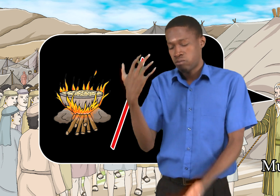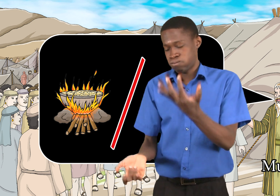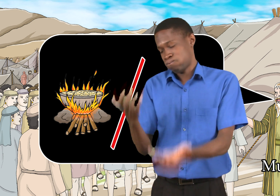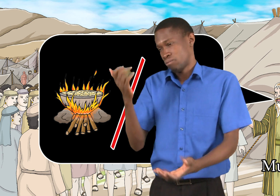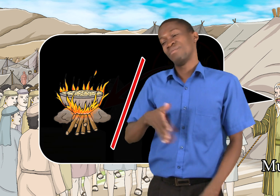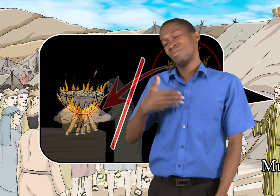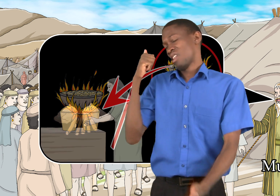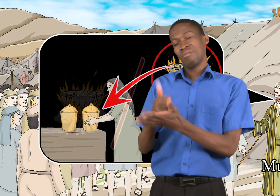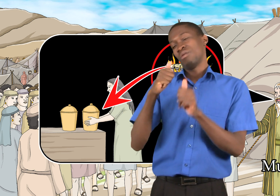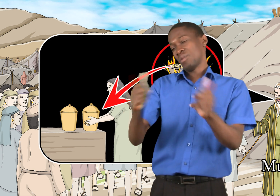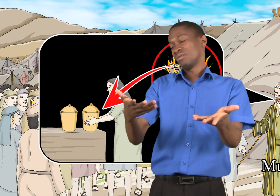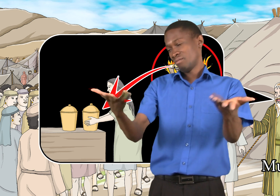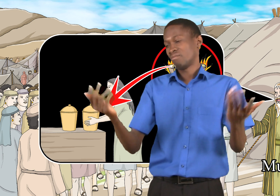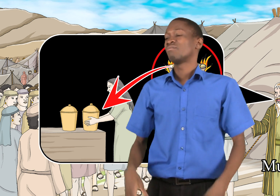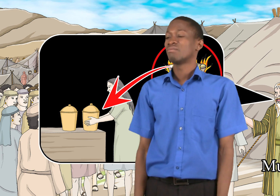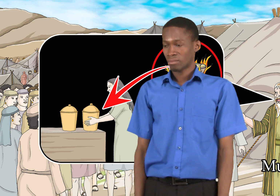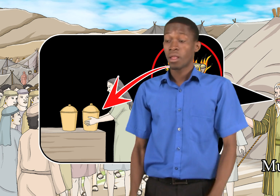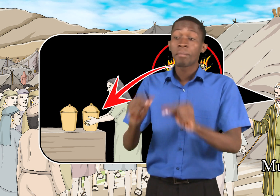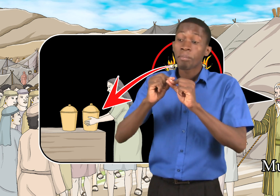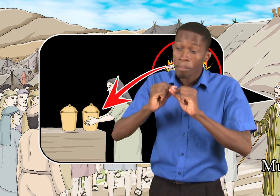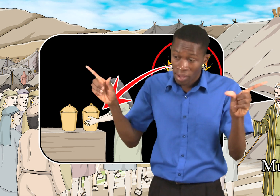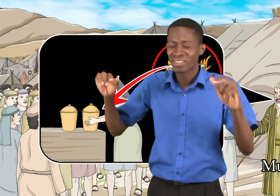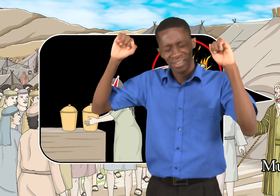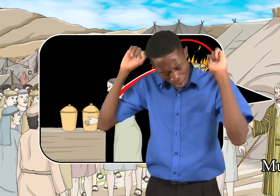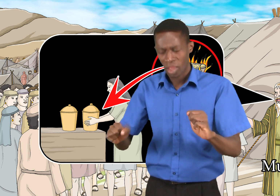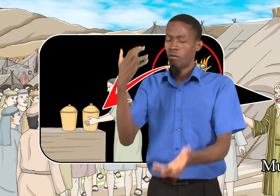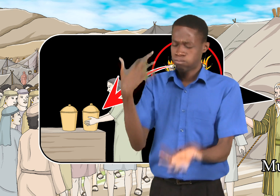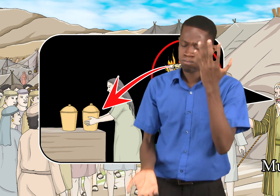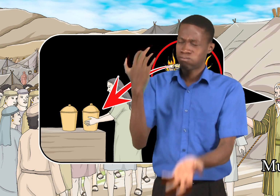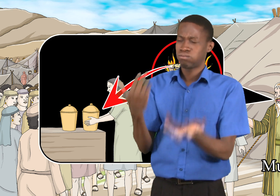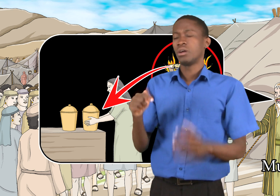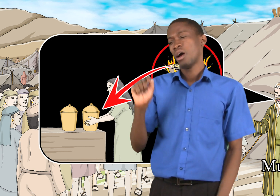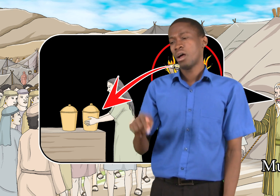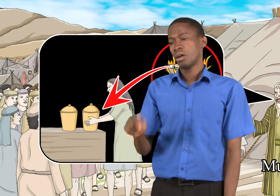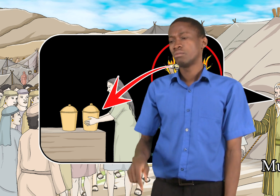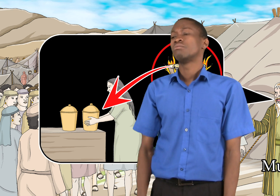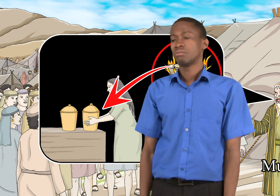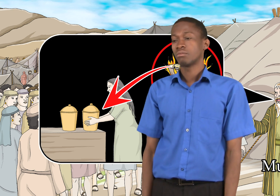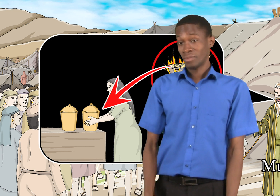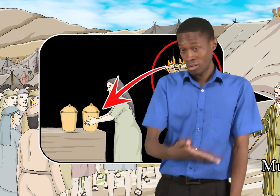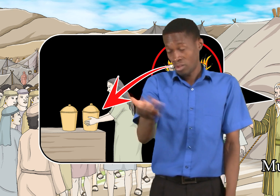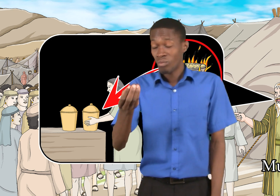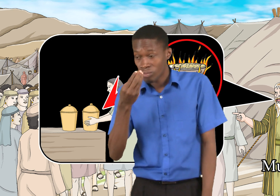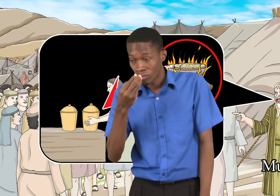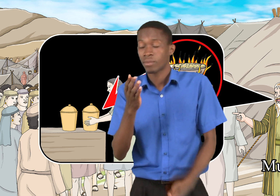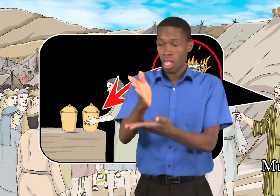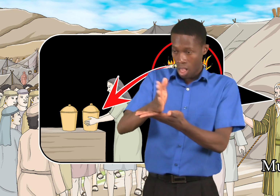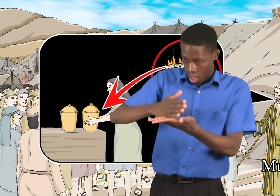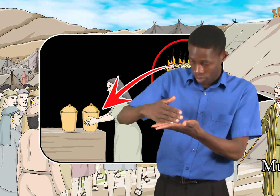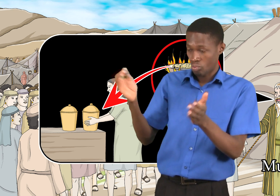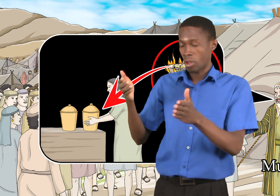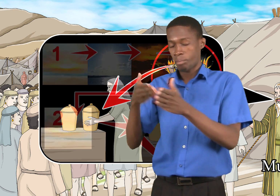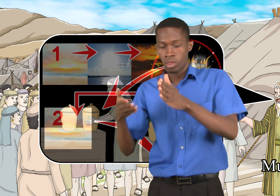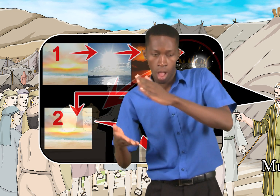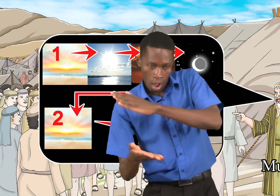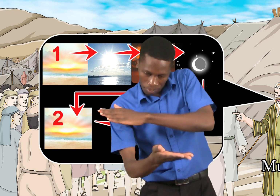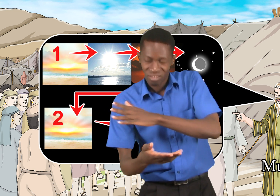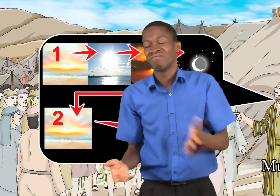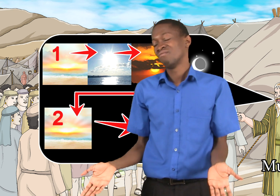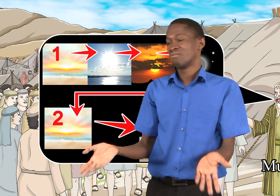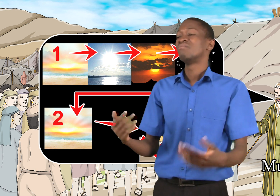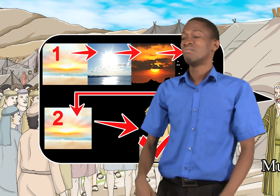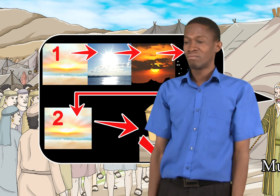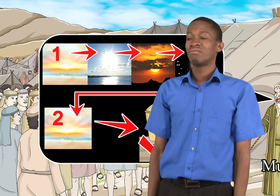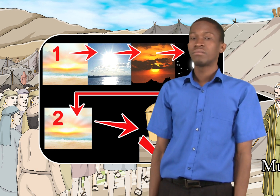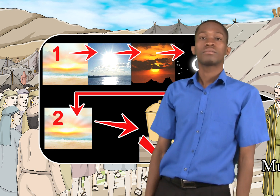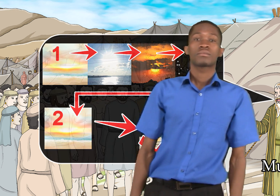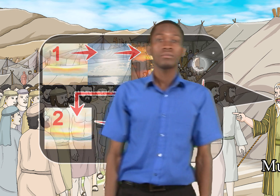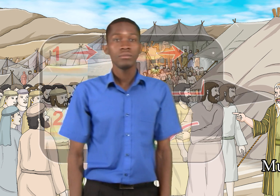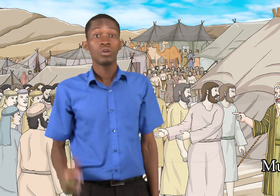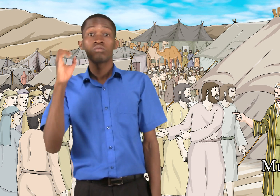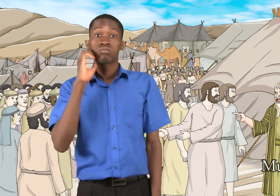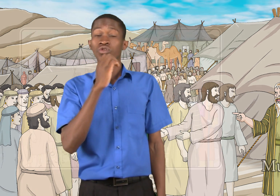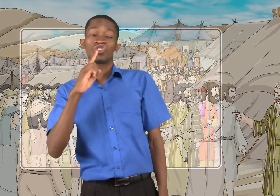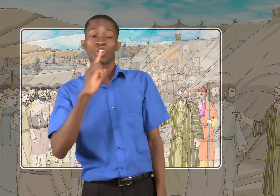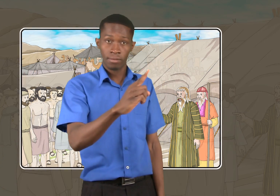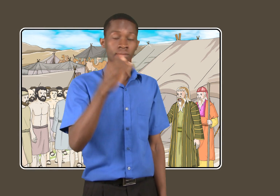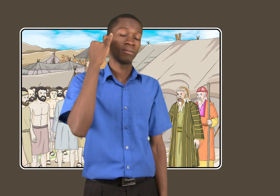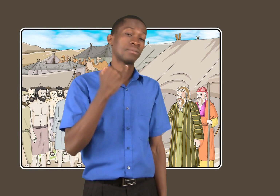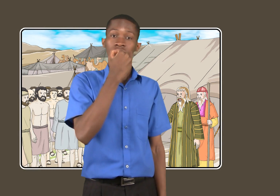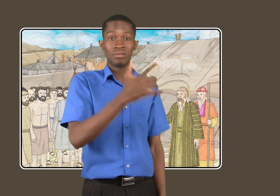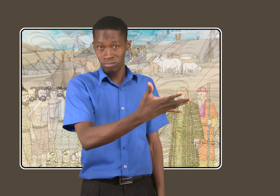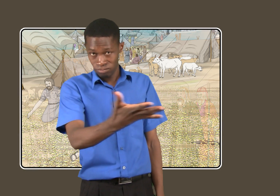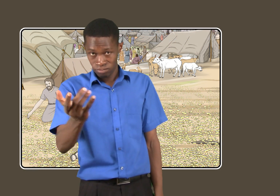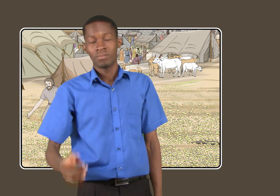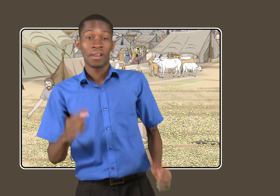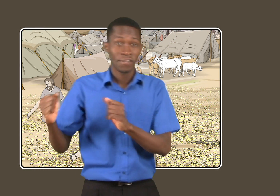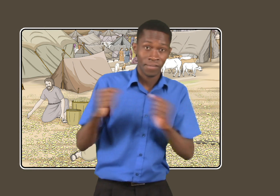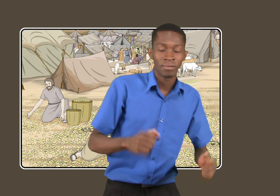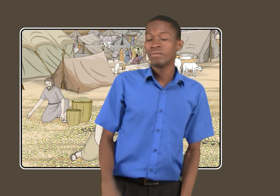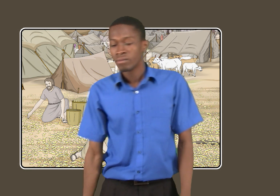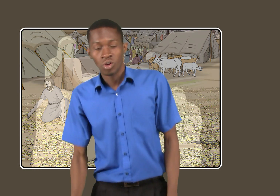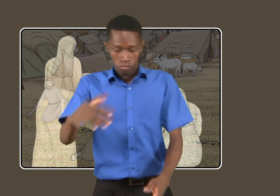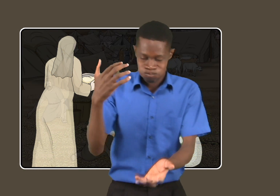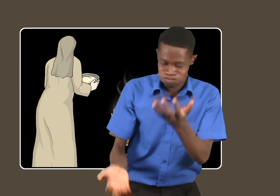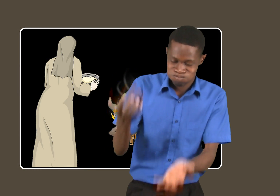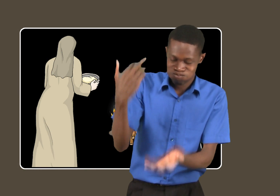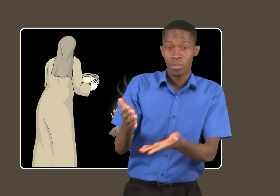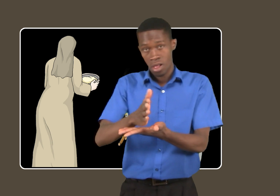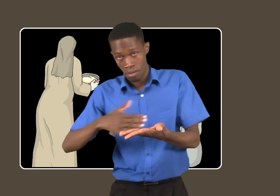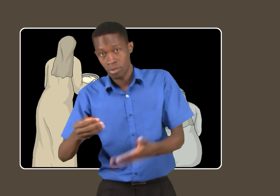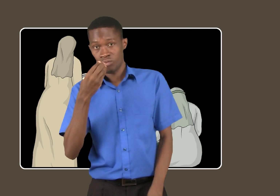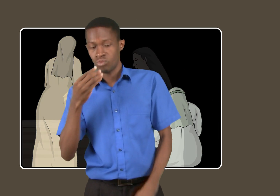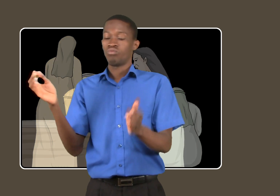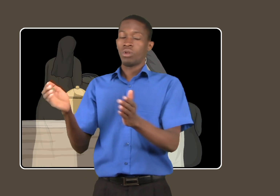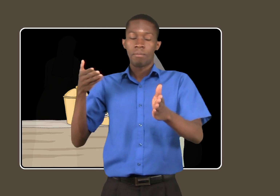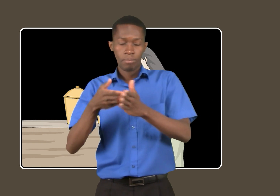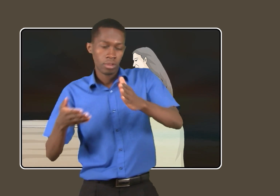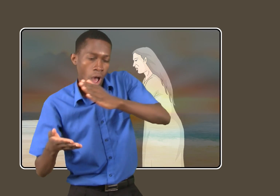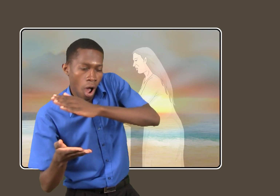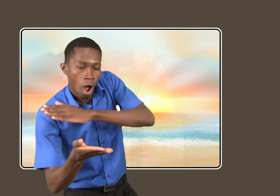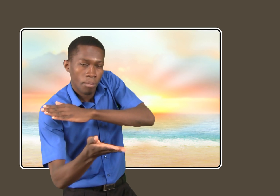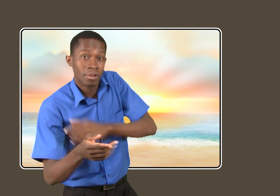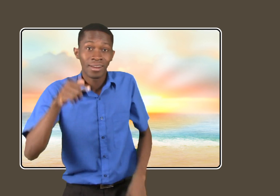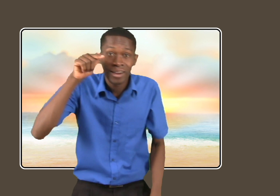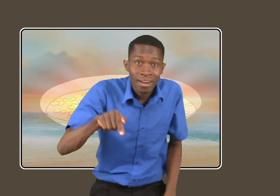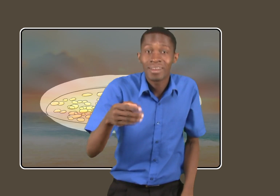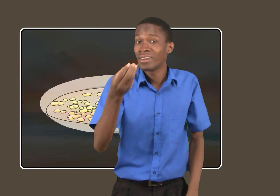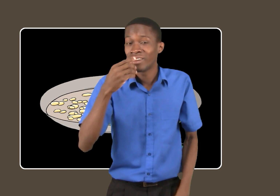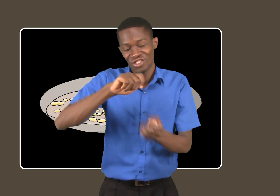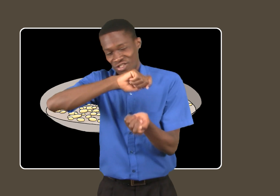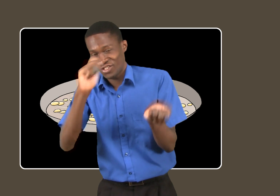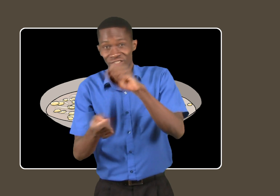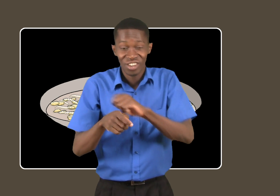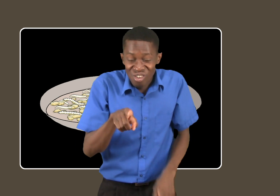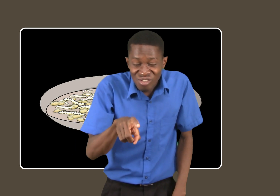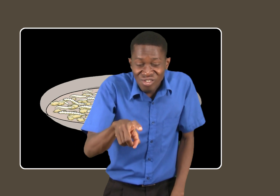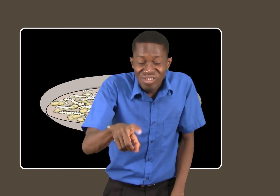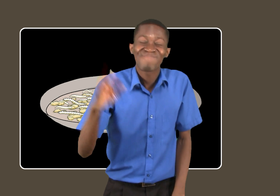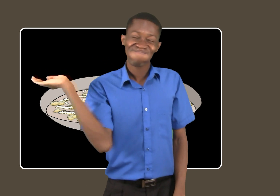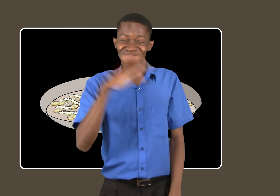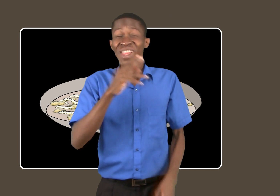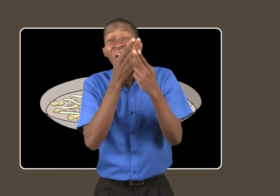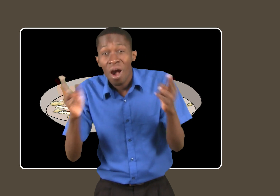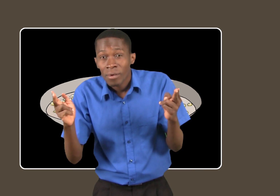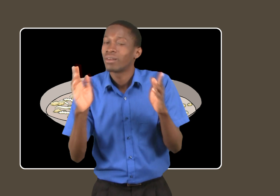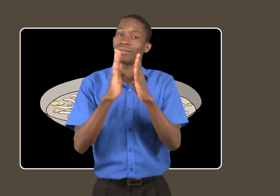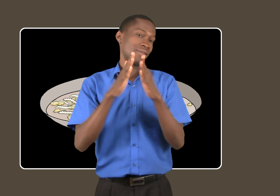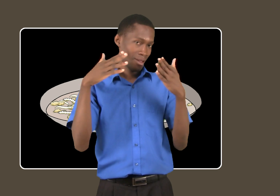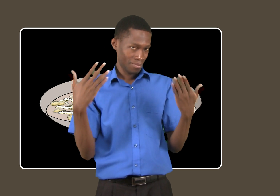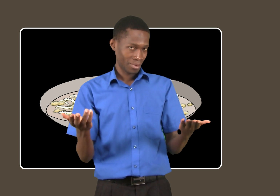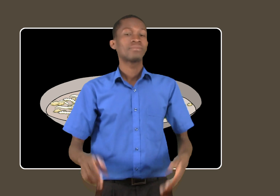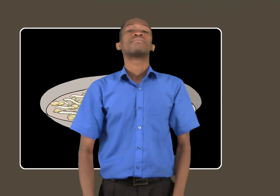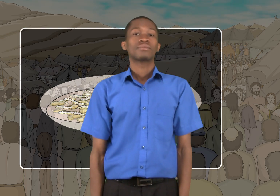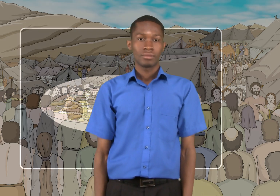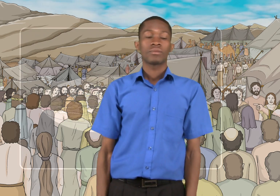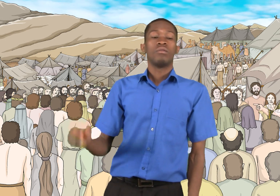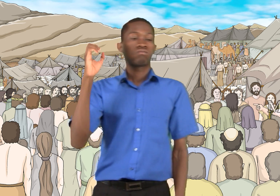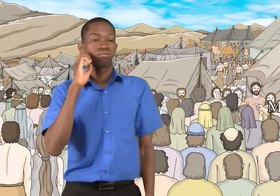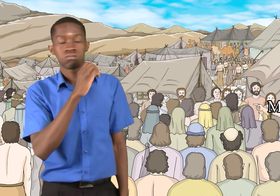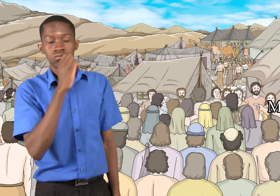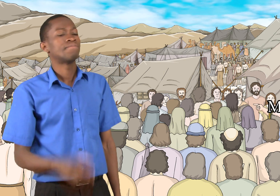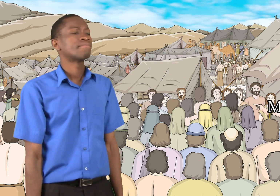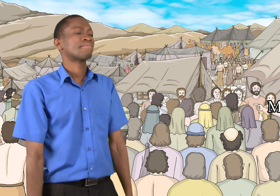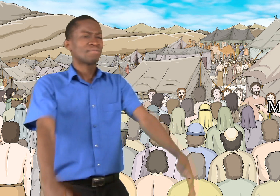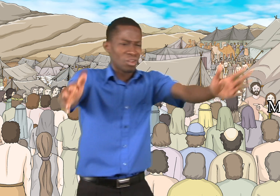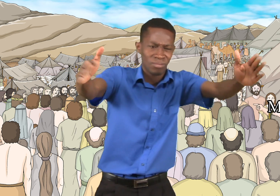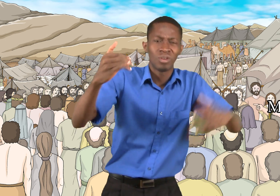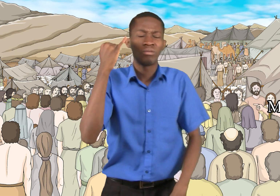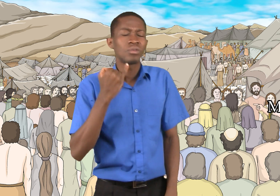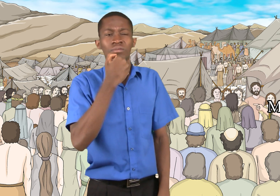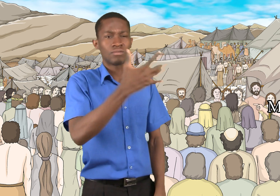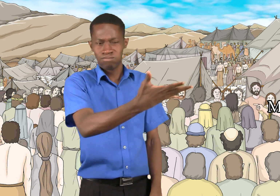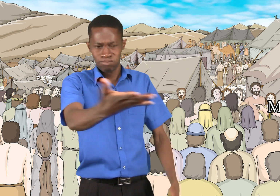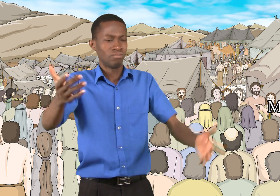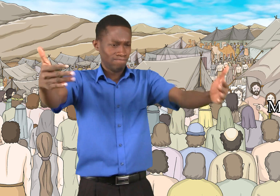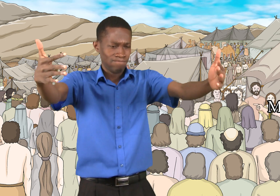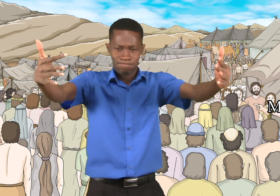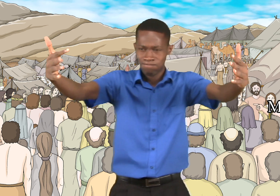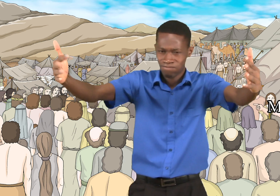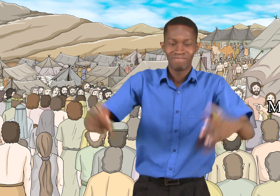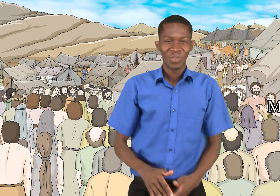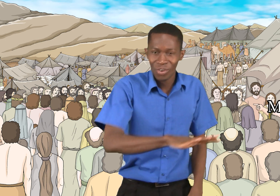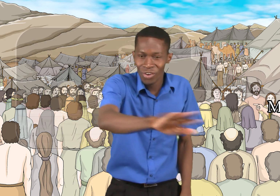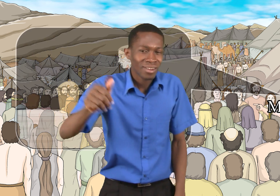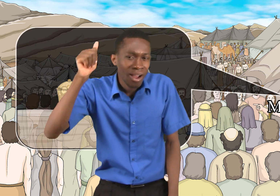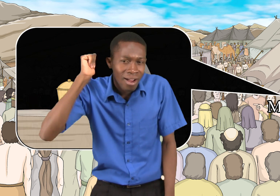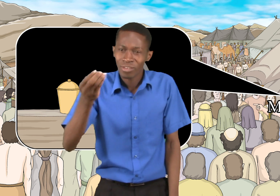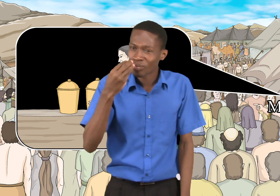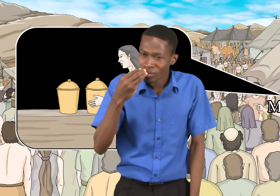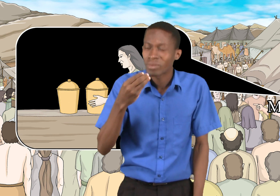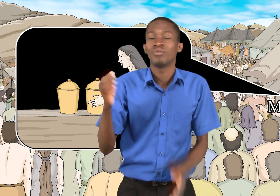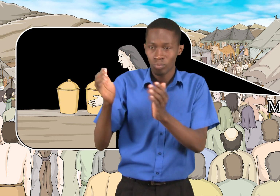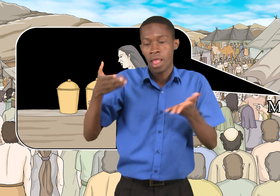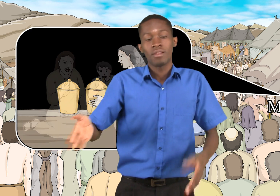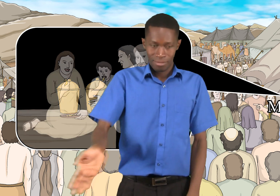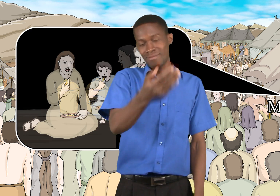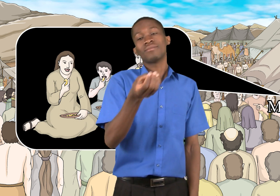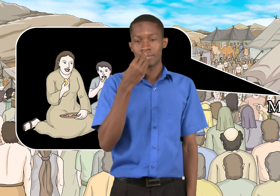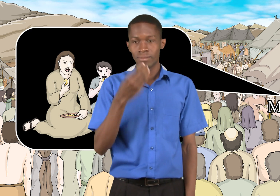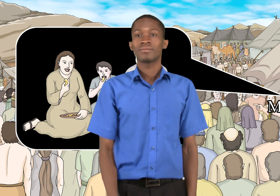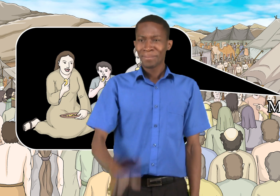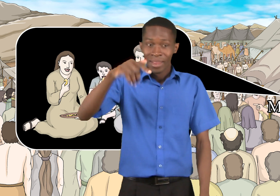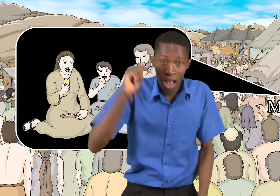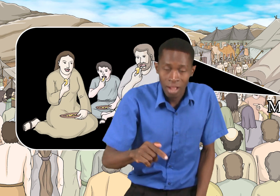Then set aside whatever remains and keep it until morning.’” So they set it aside until morning as Moses had commanded, and it did not smell or contain any maggots.